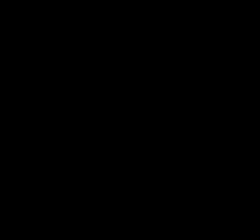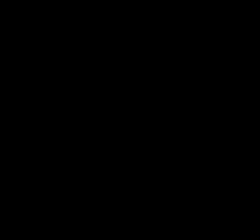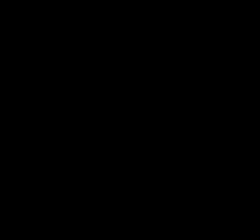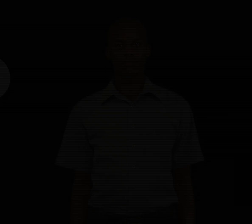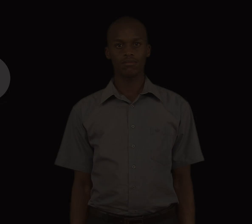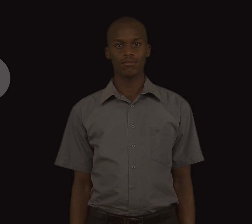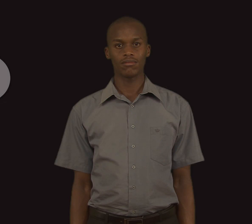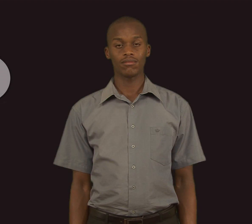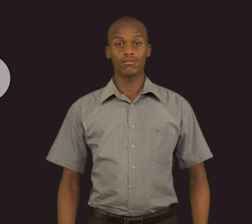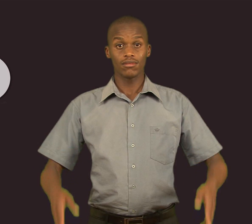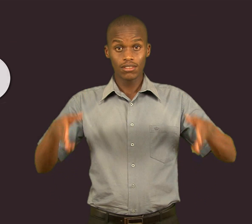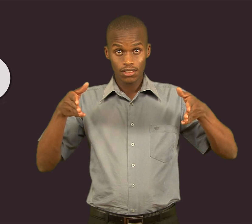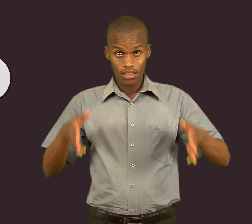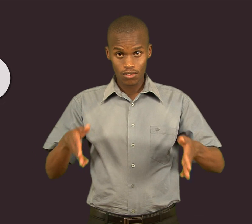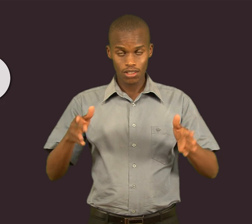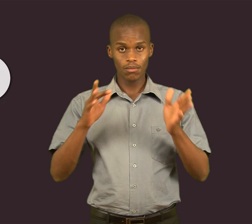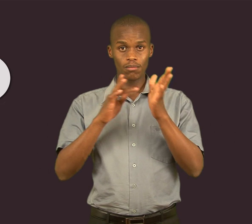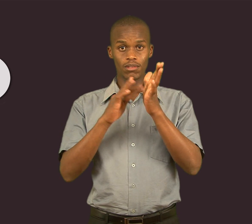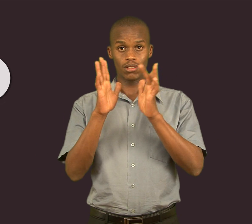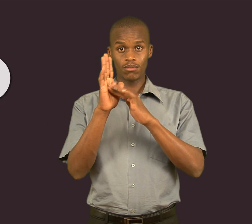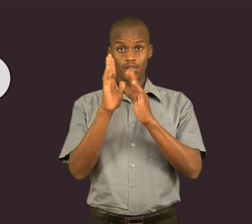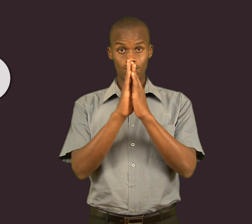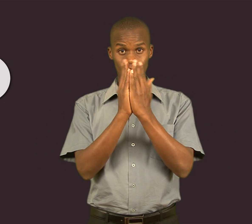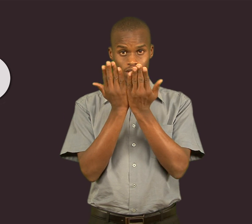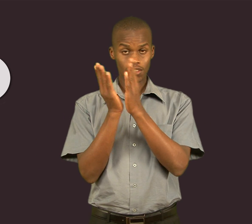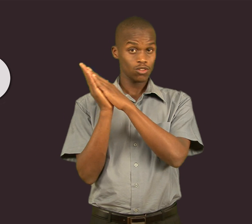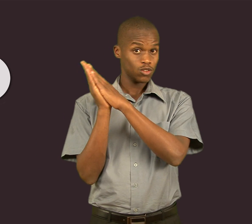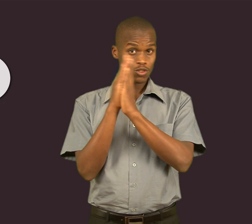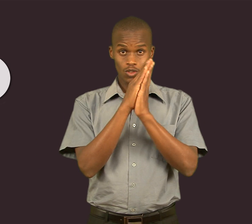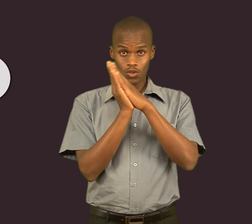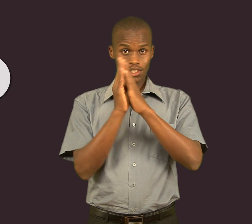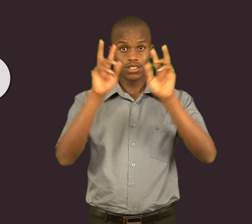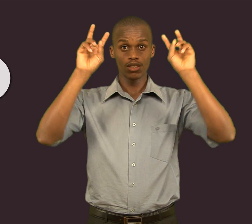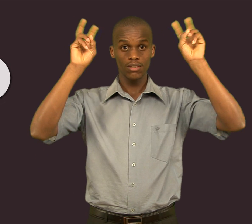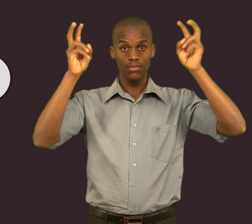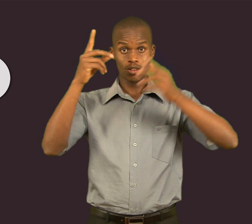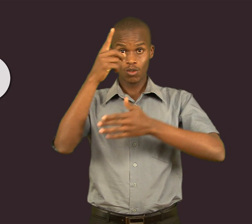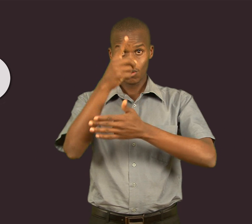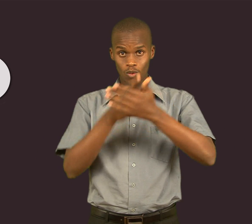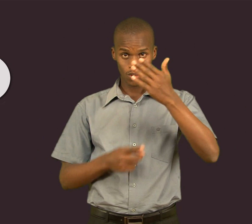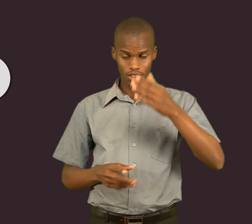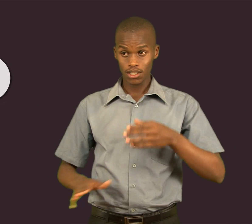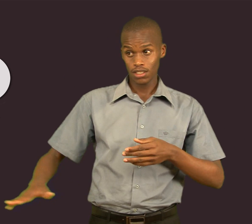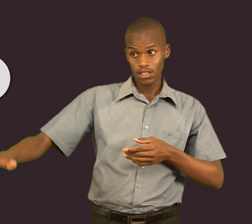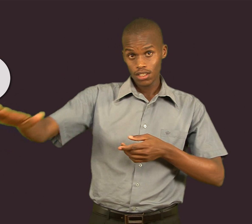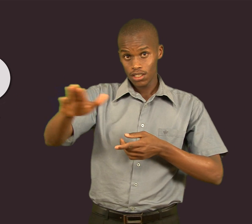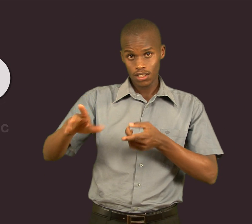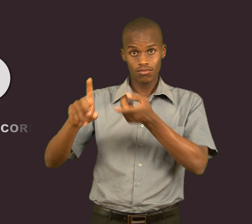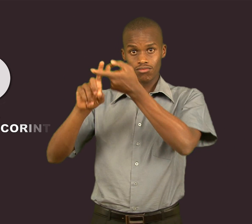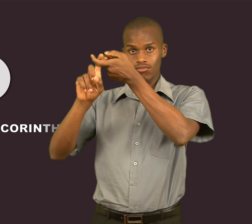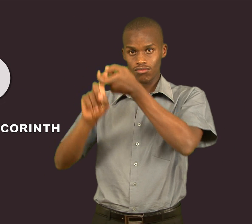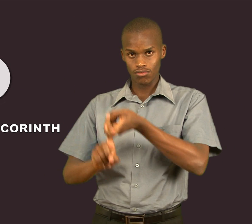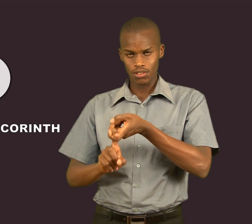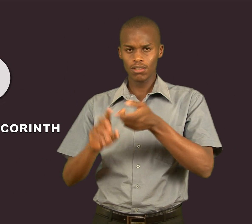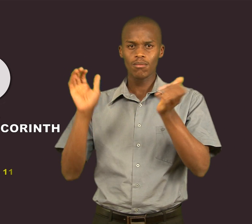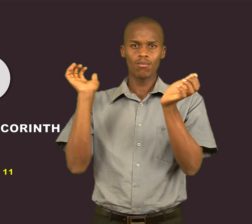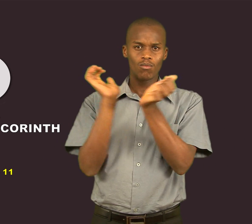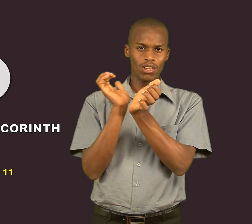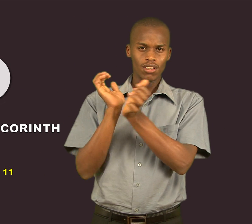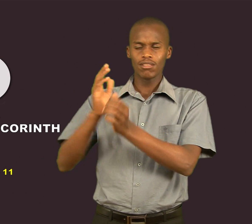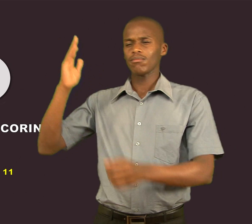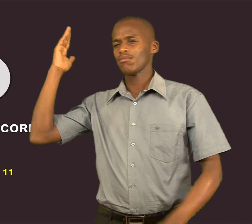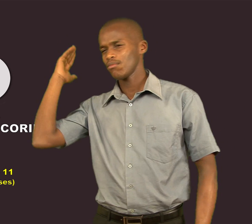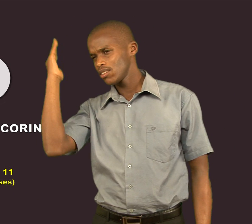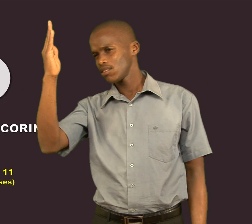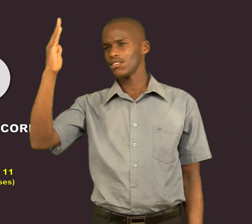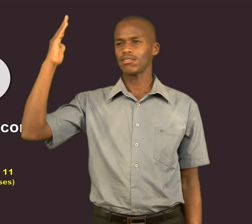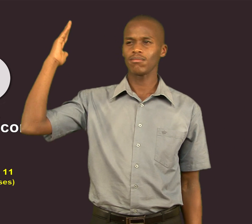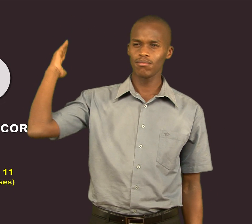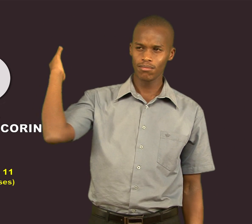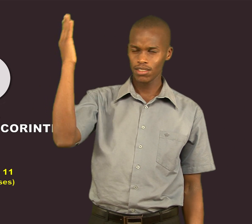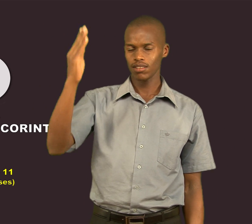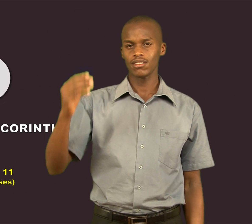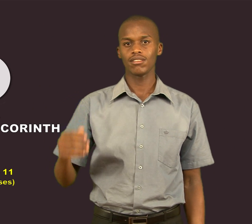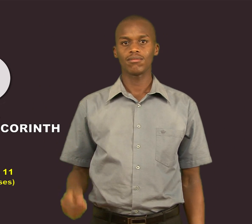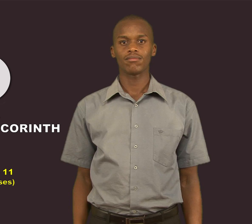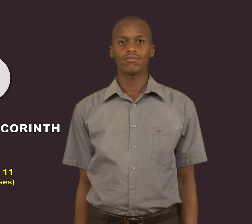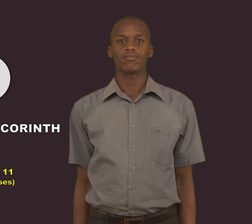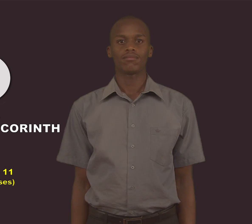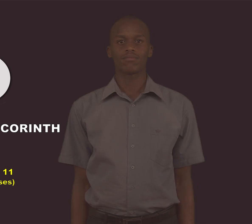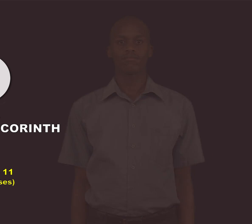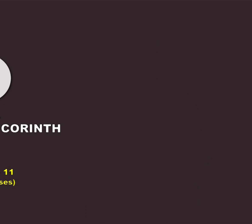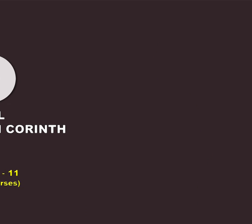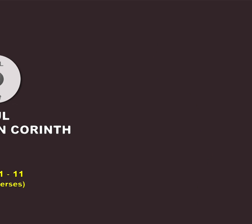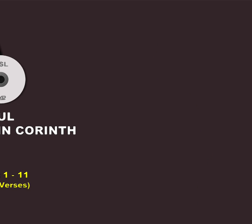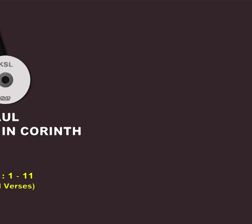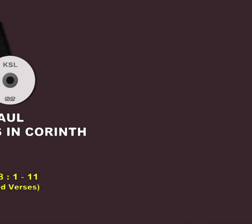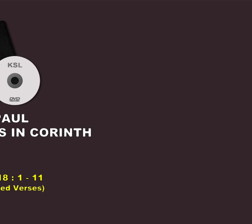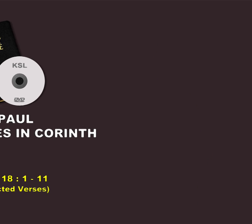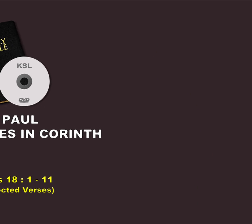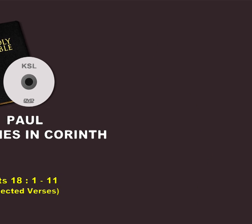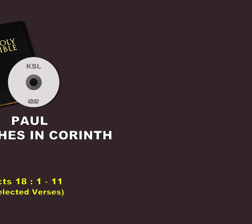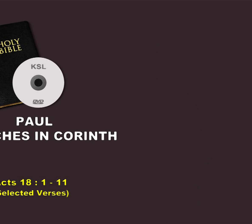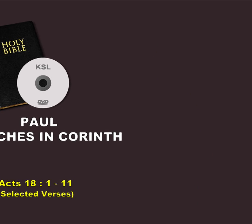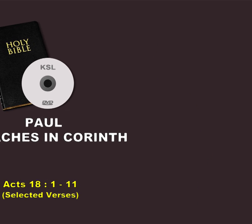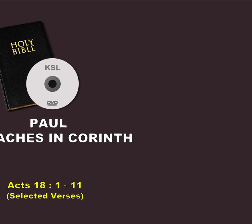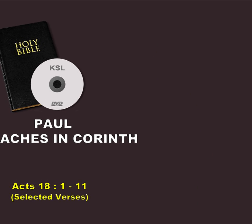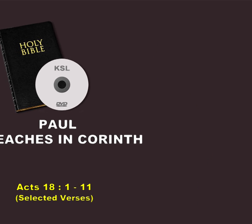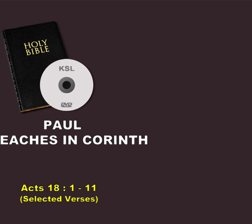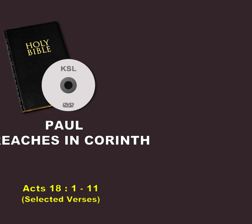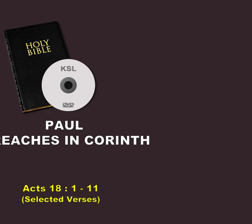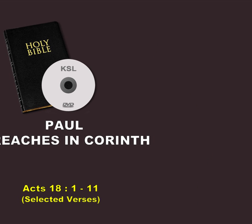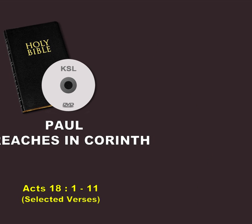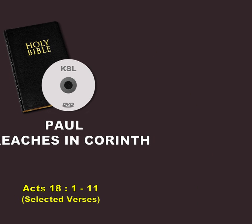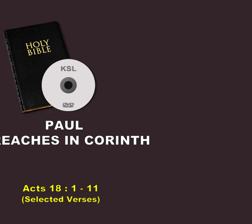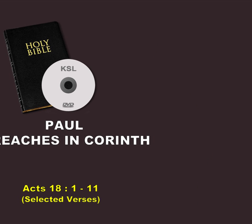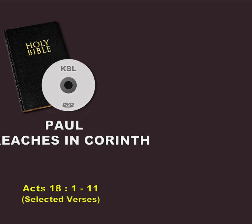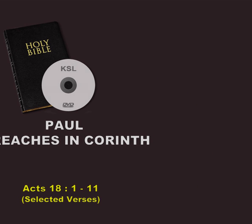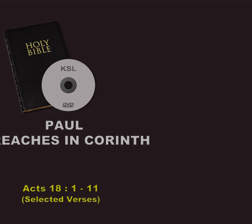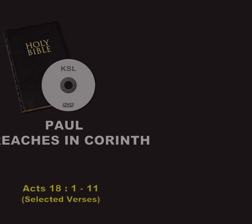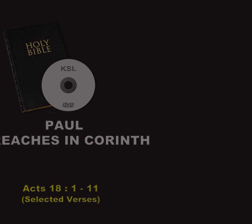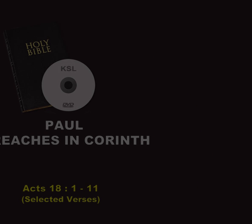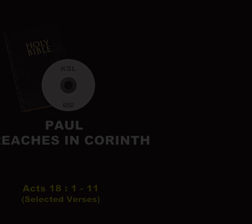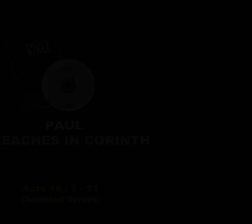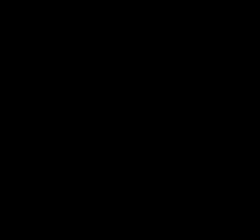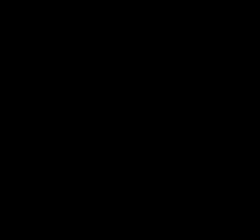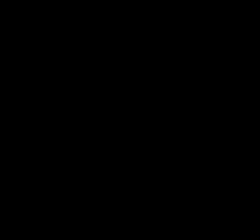Paul preaches in Corinth